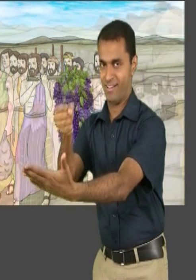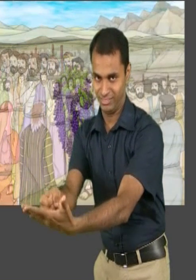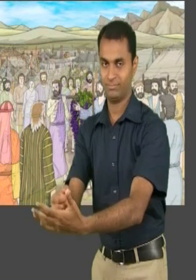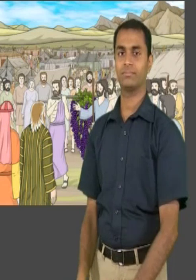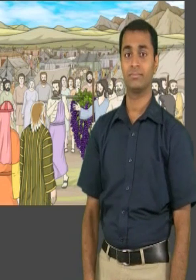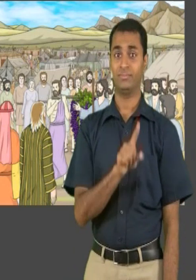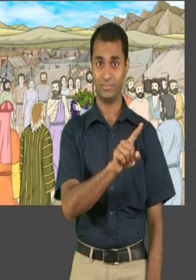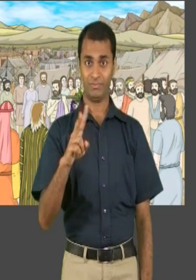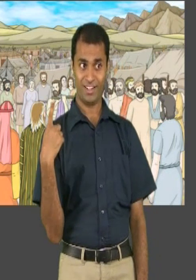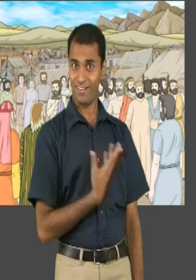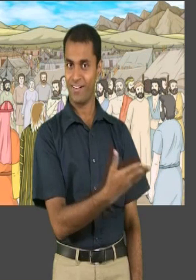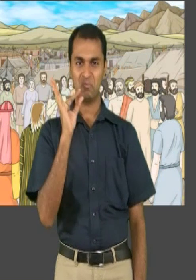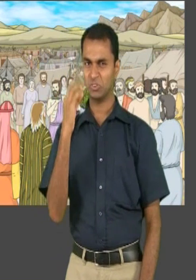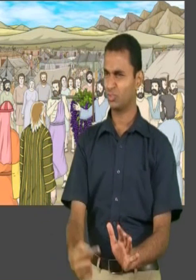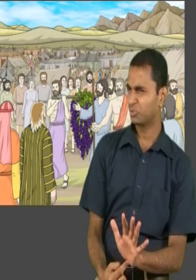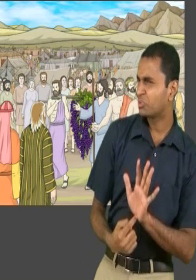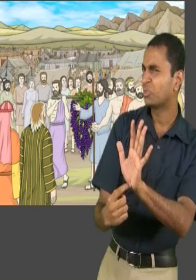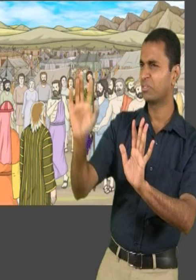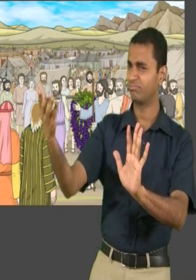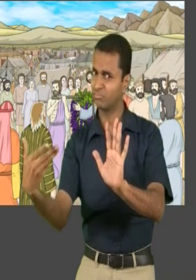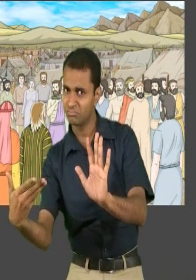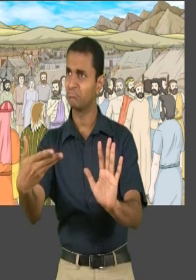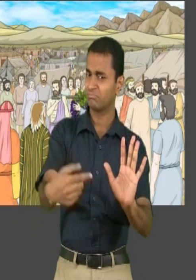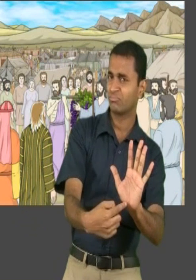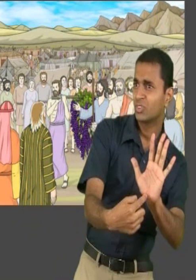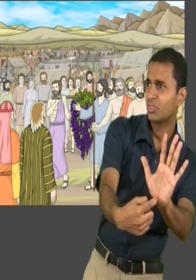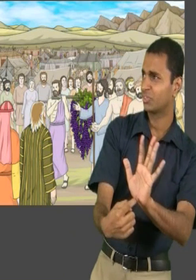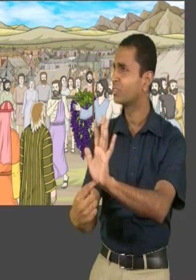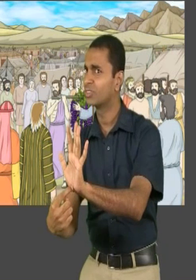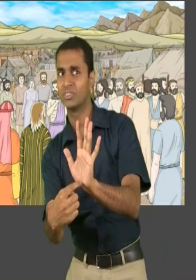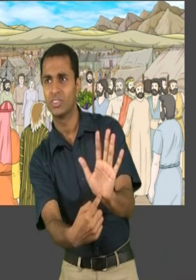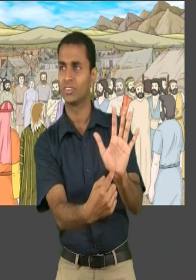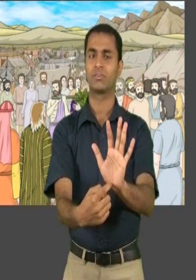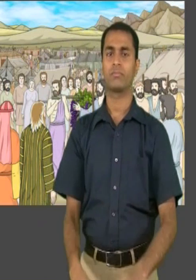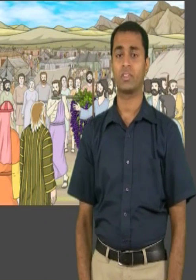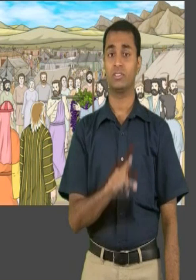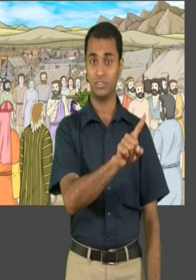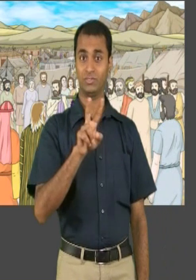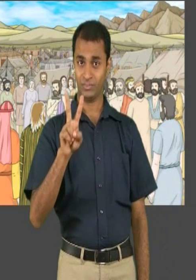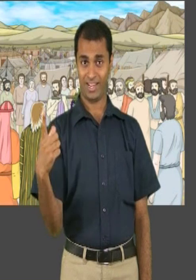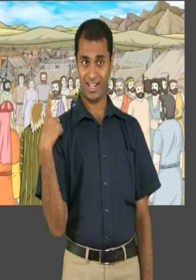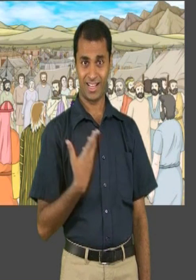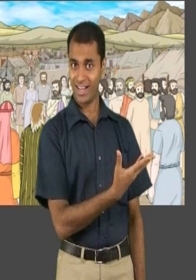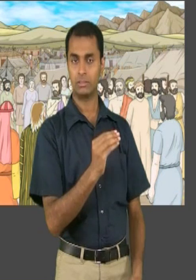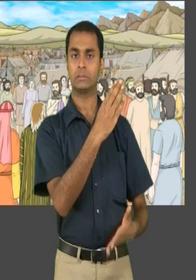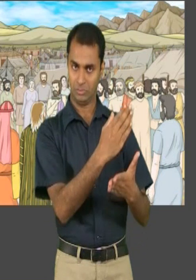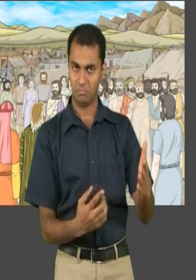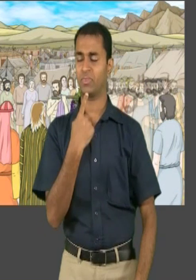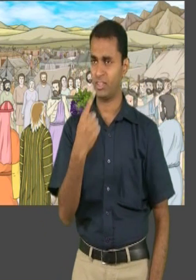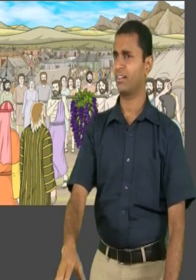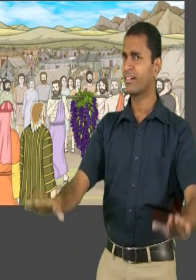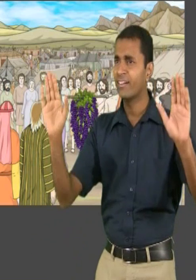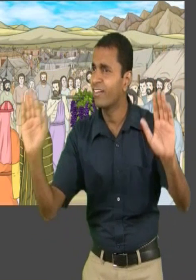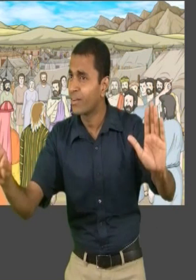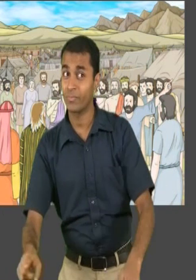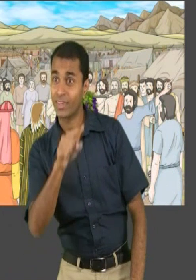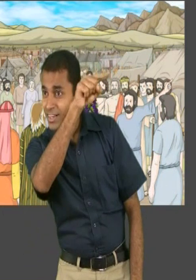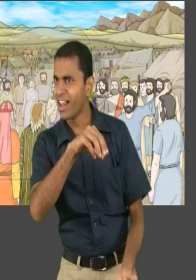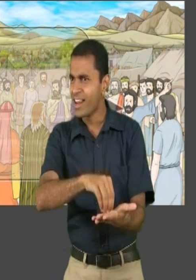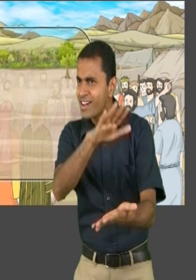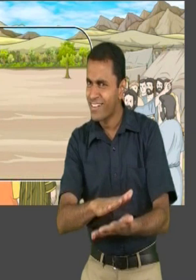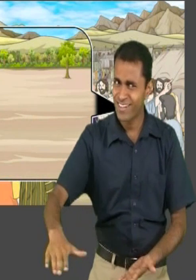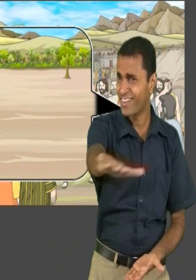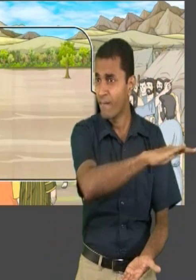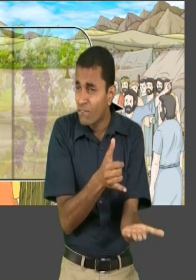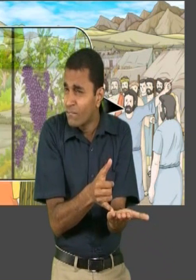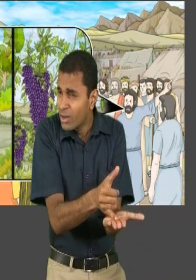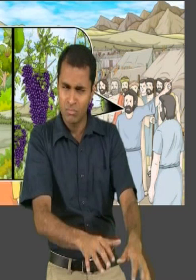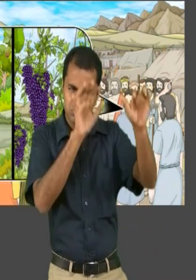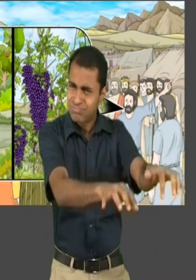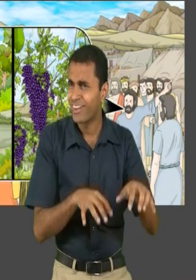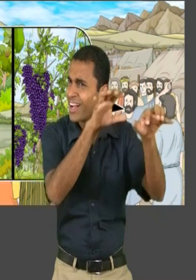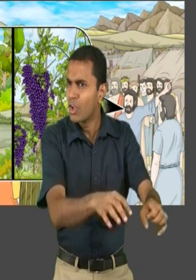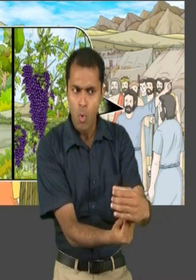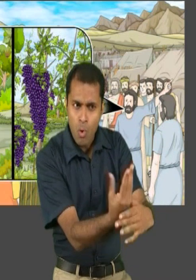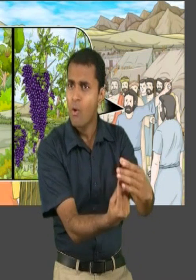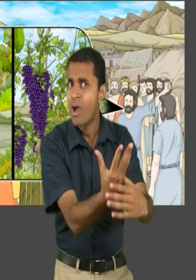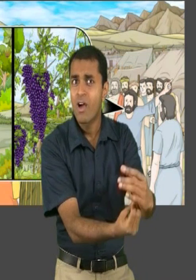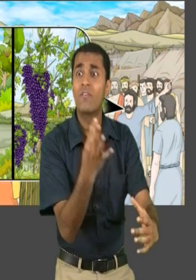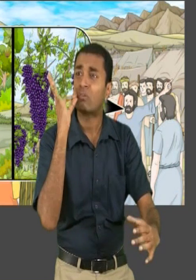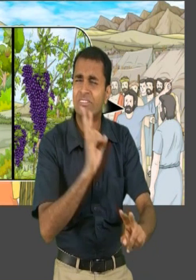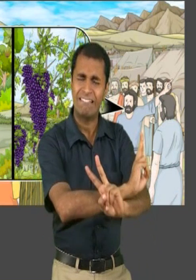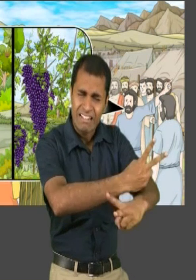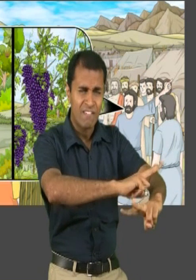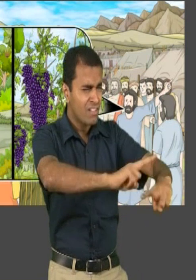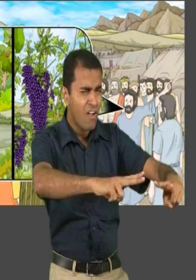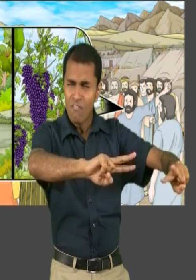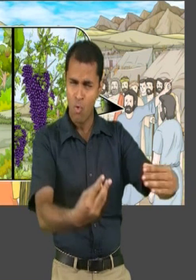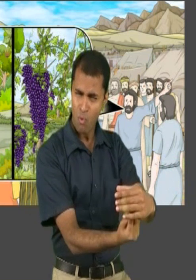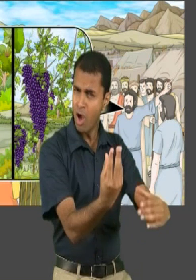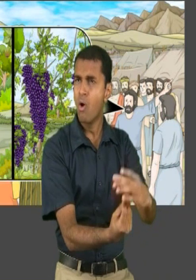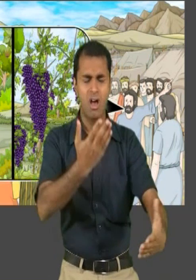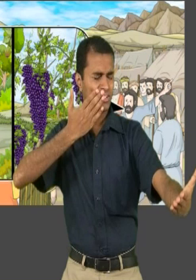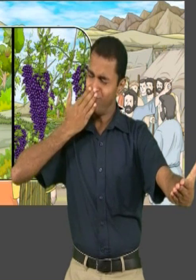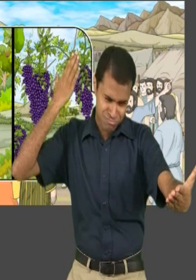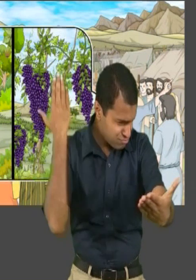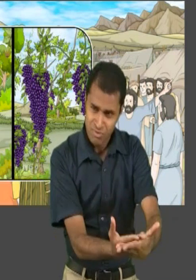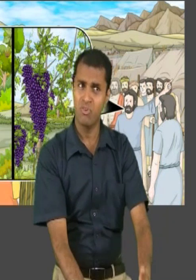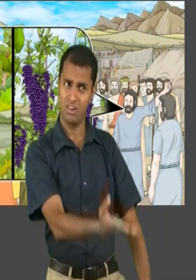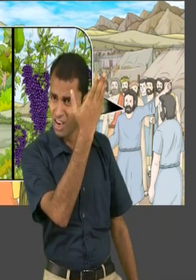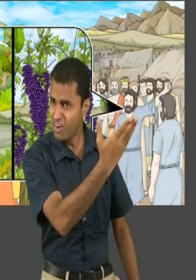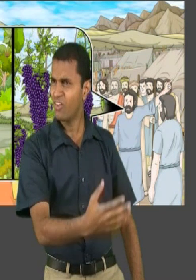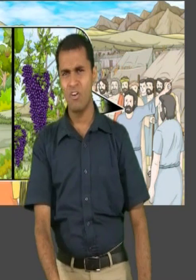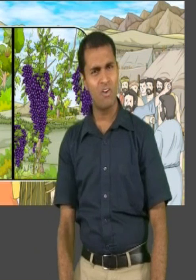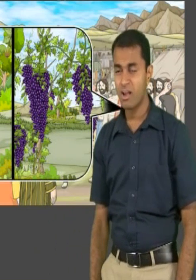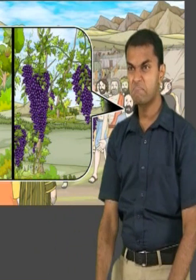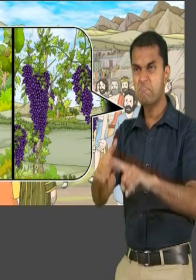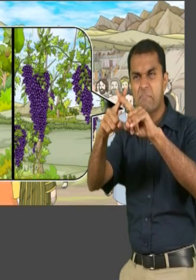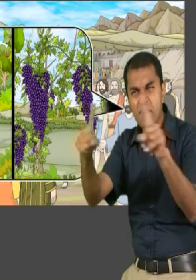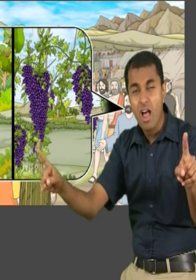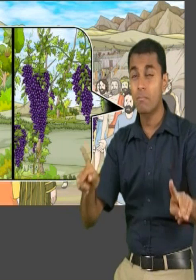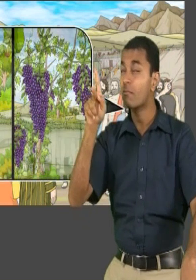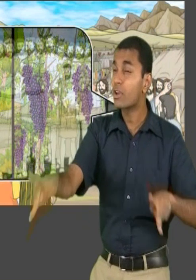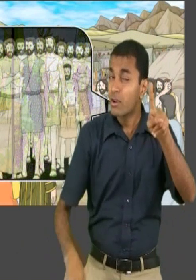And they gave this account to Moses: “We went into the land to which you sent us, and indeed, it is flowing with milk and honey.